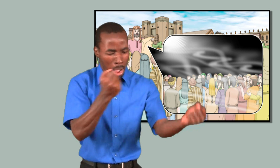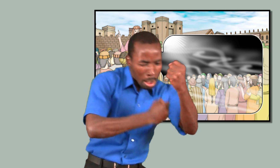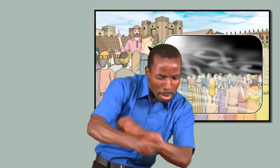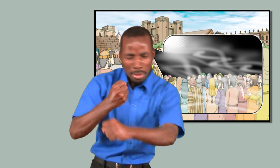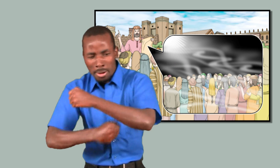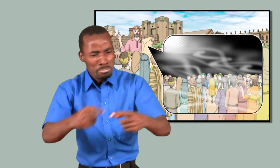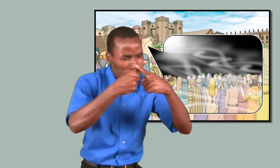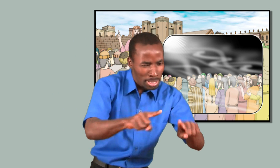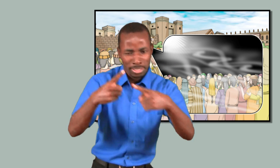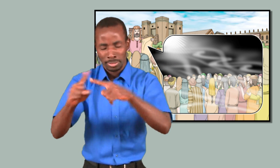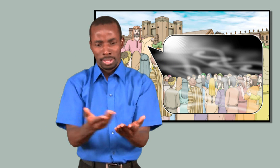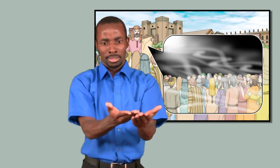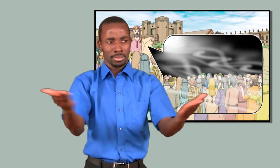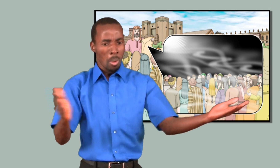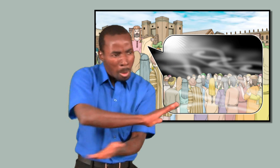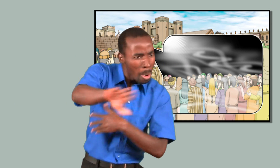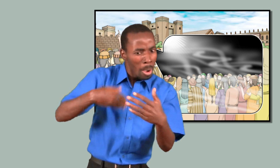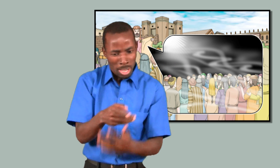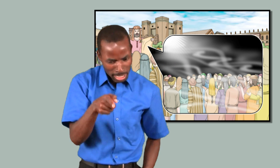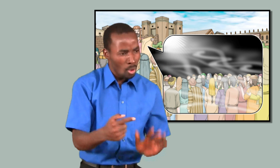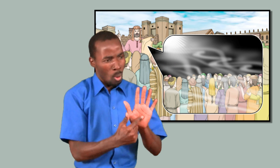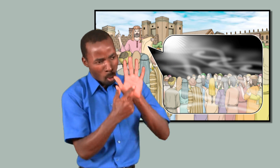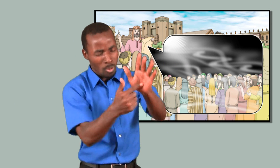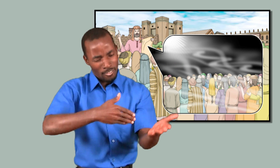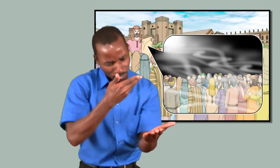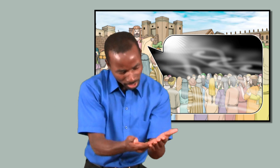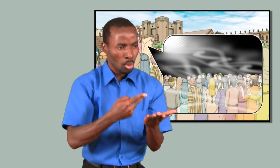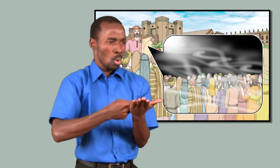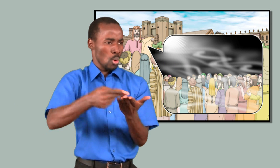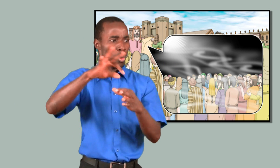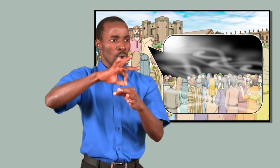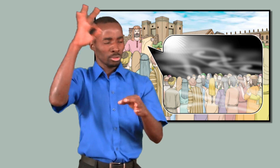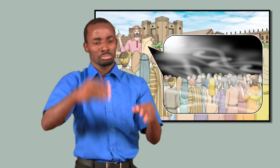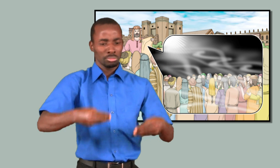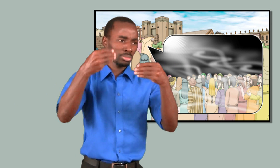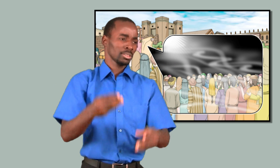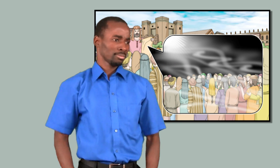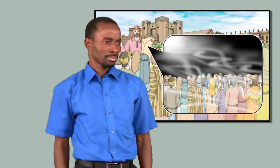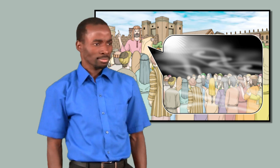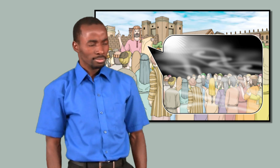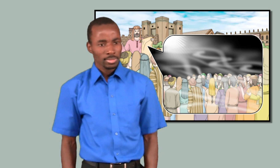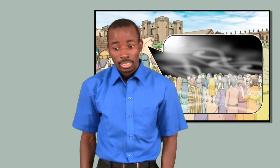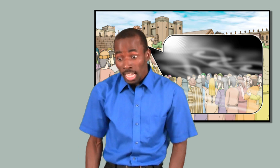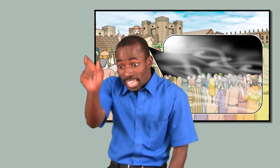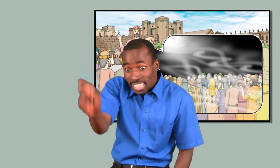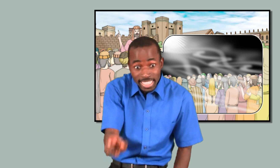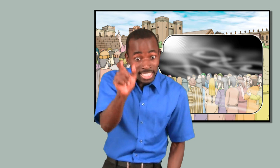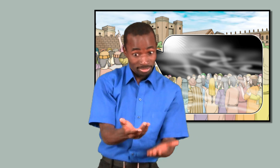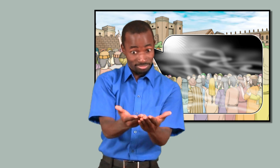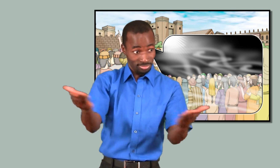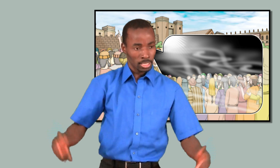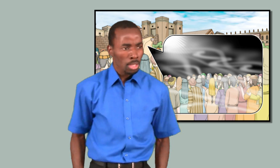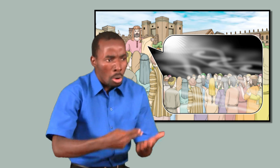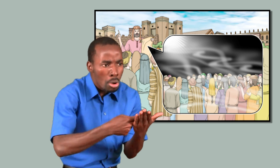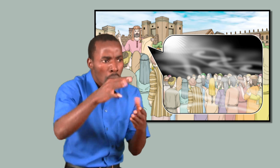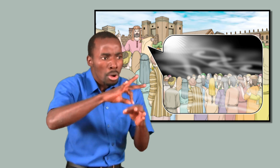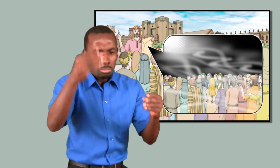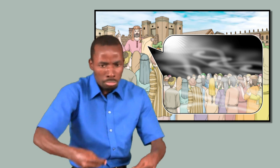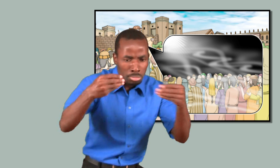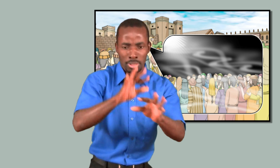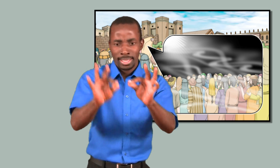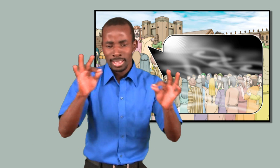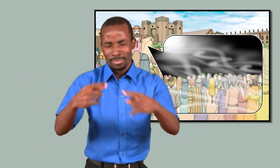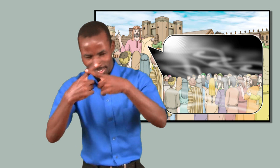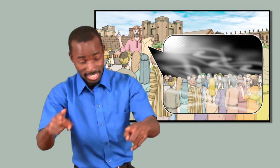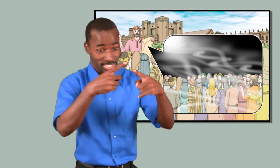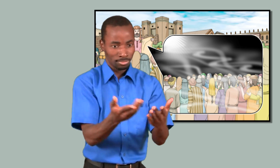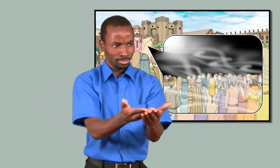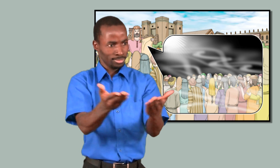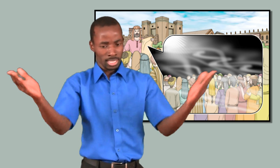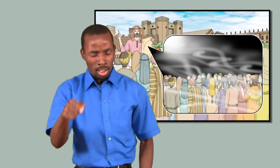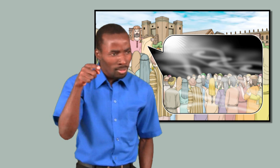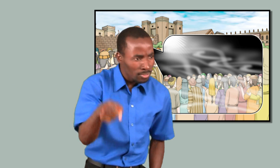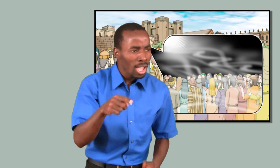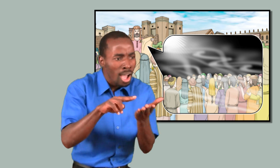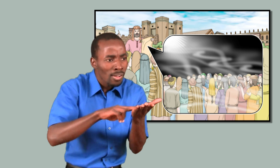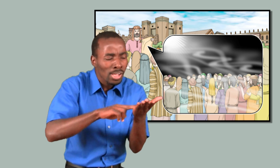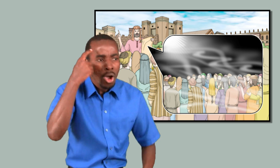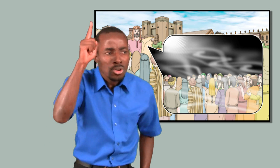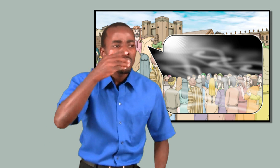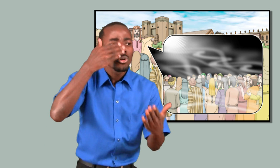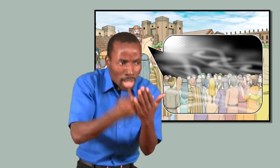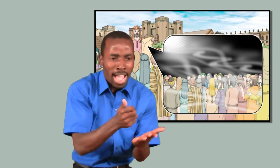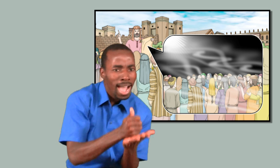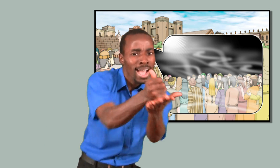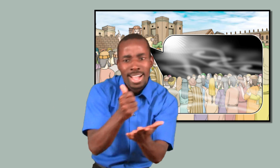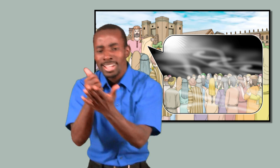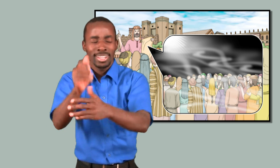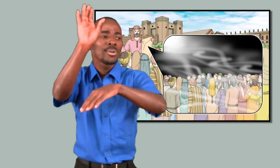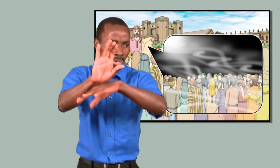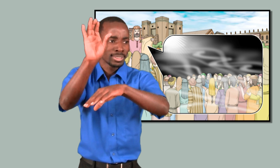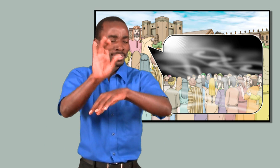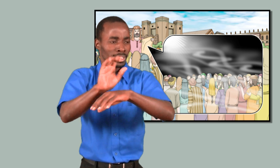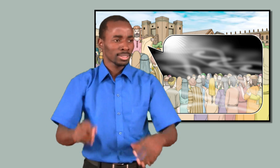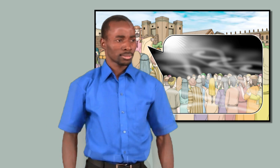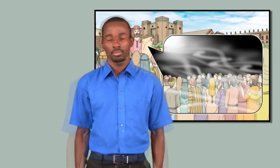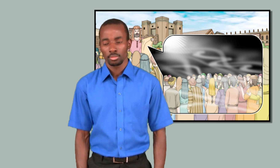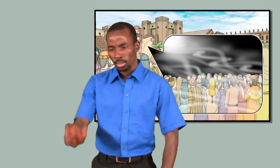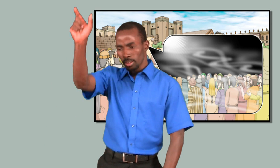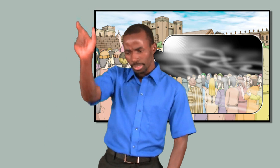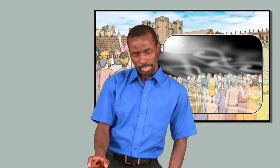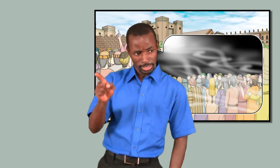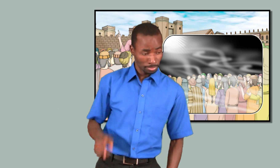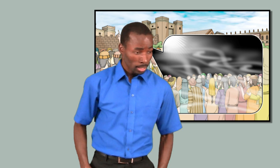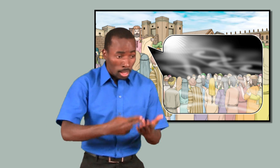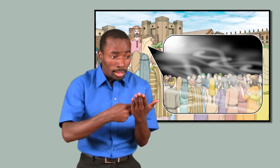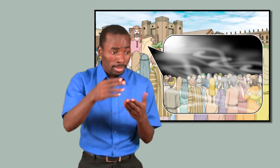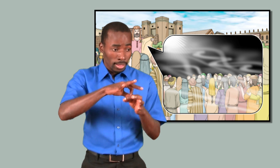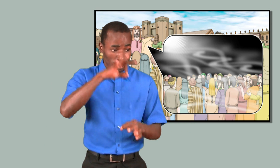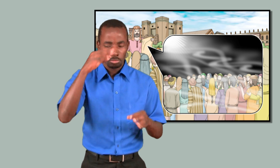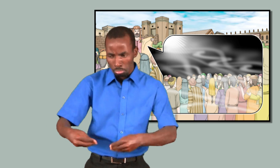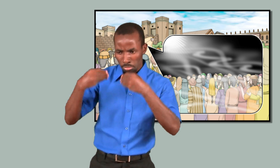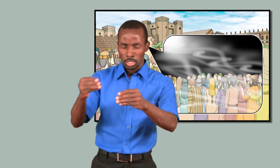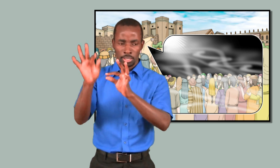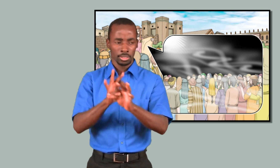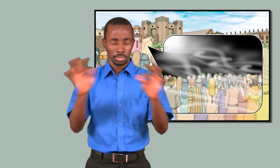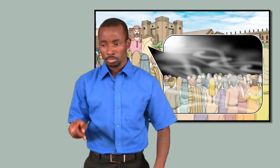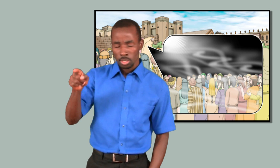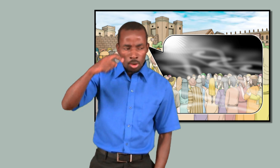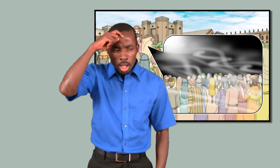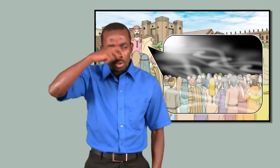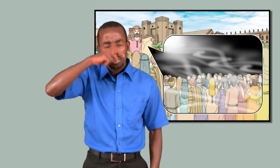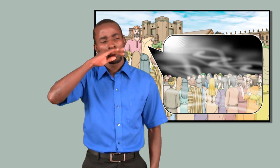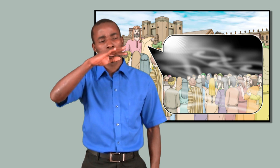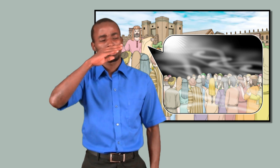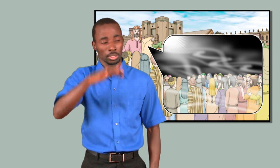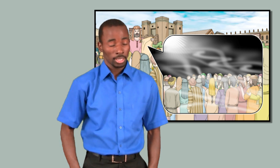Now to each one the manifestation of the Spirit is given for the common good.